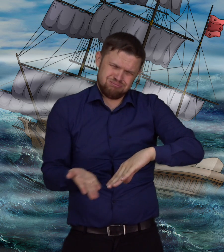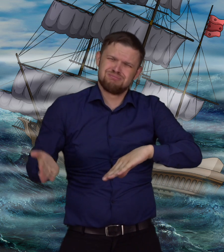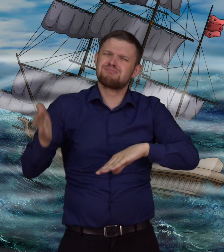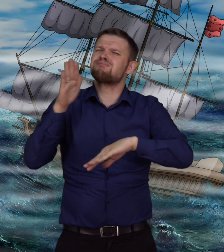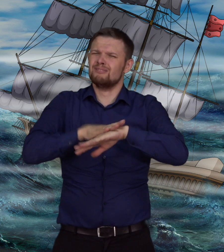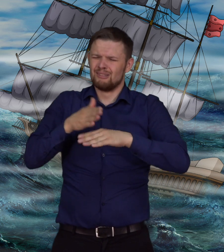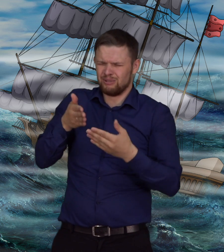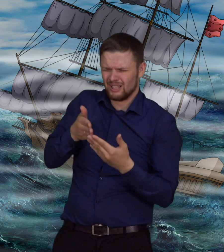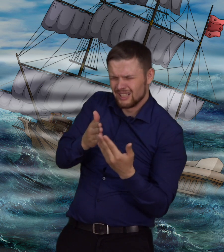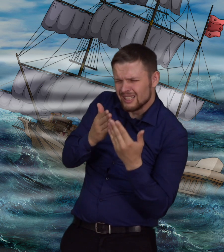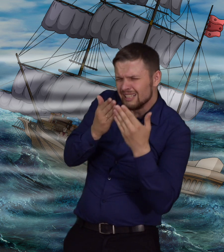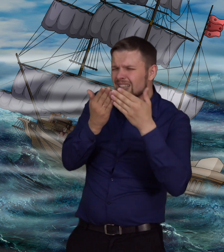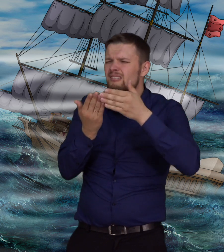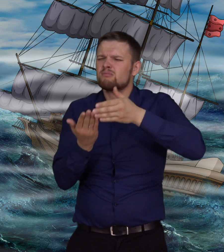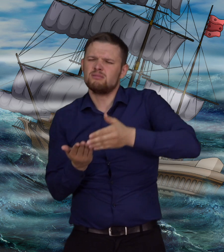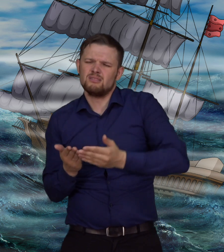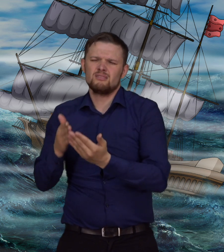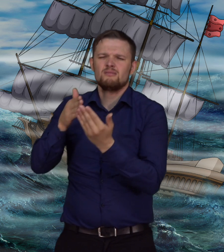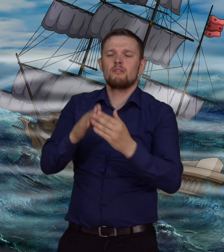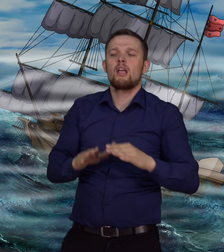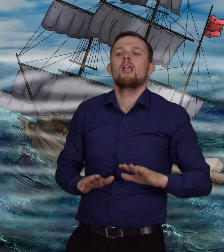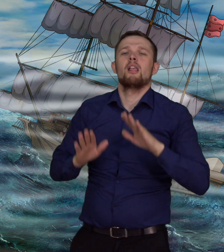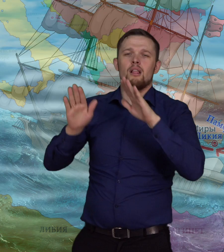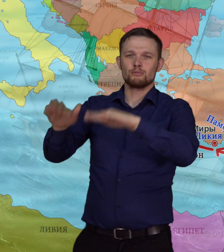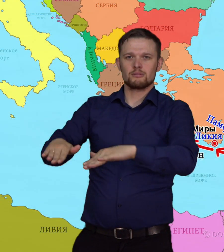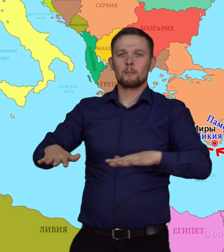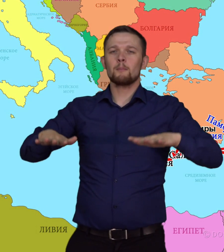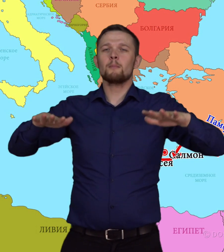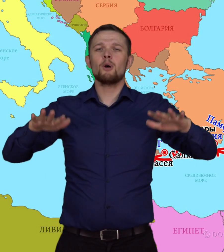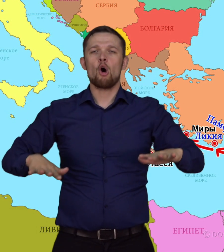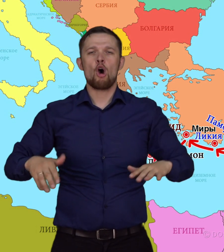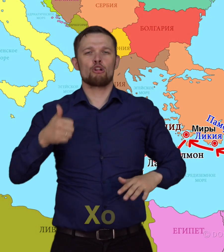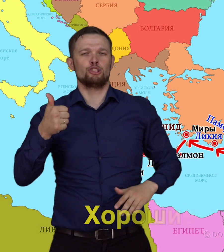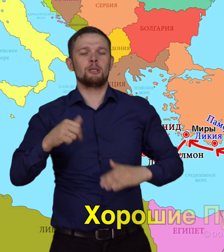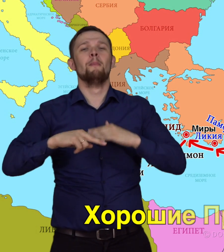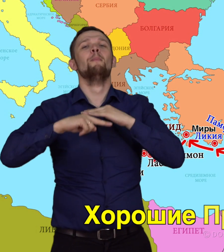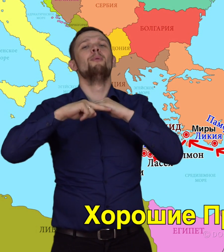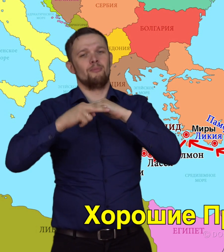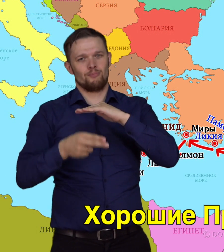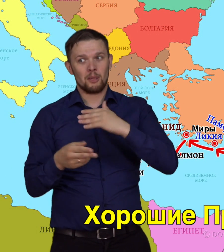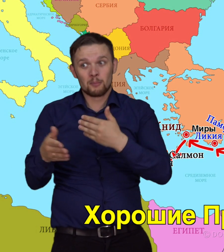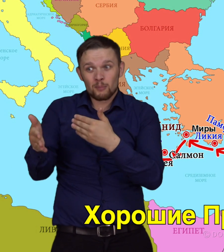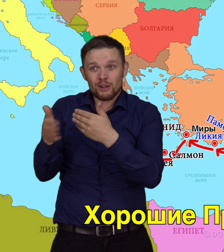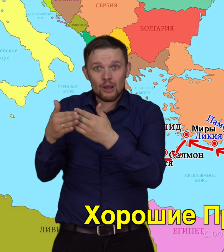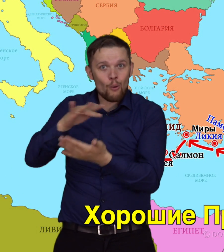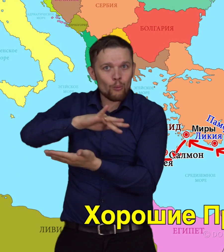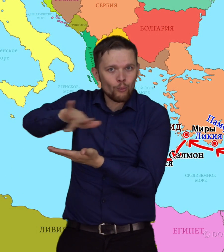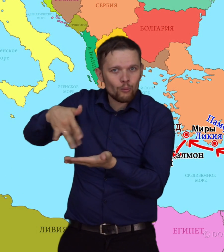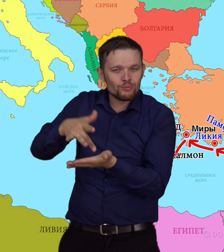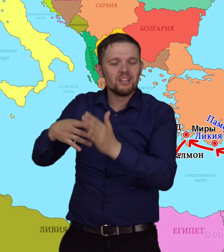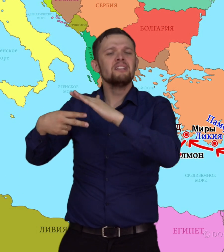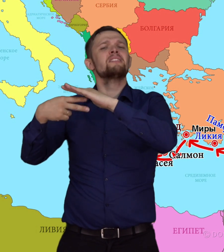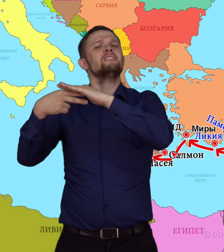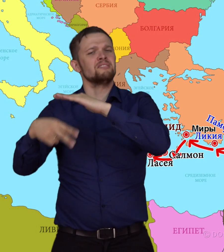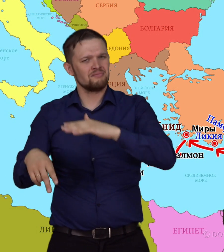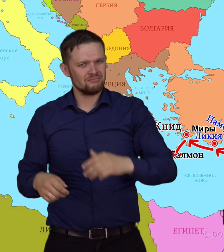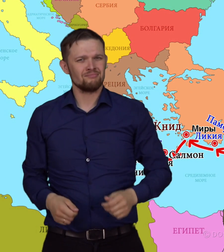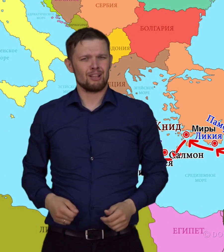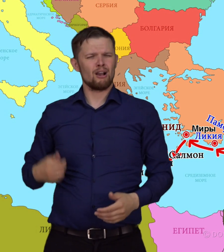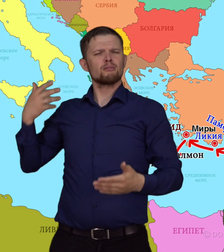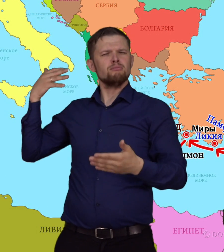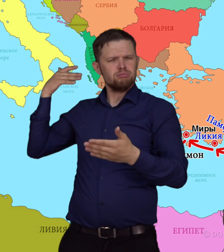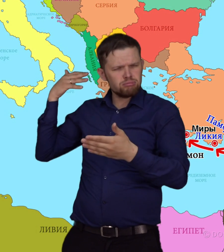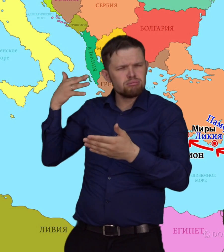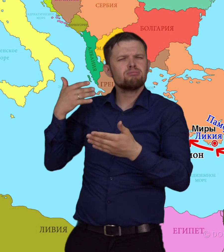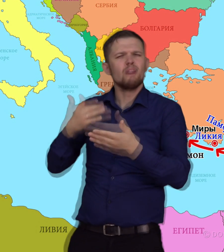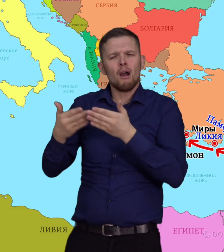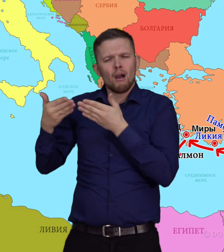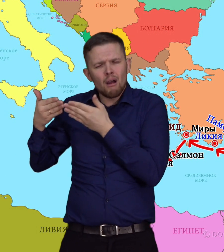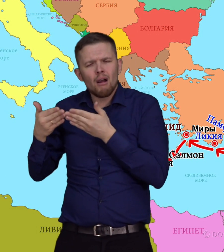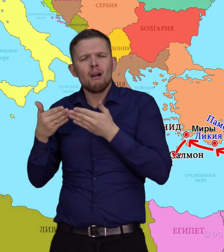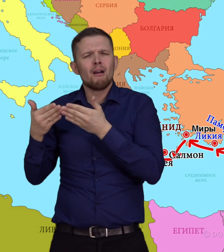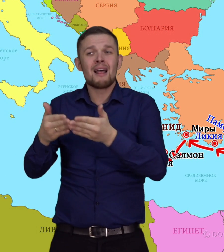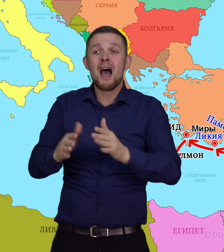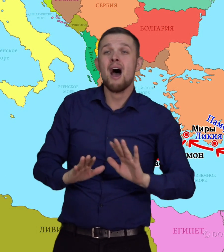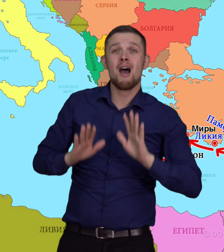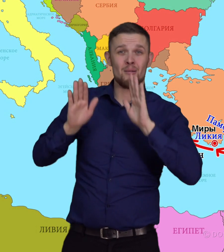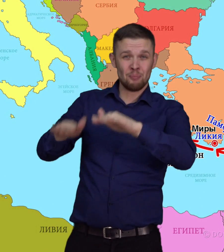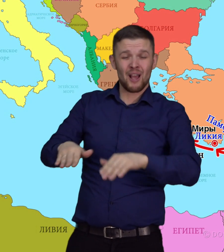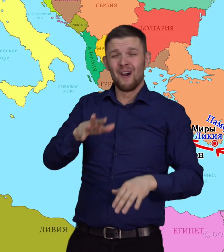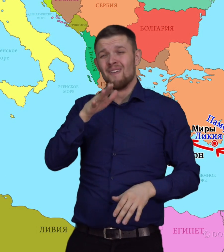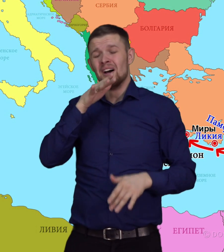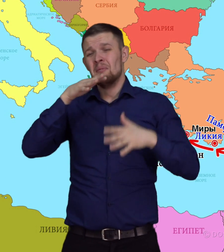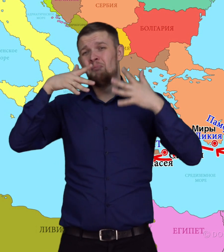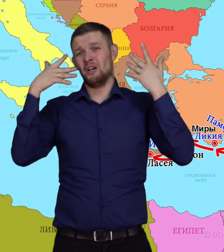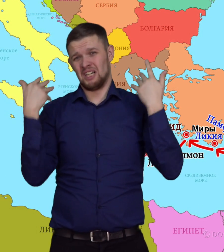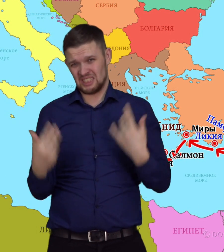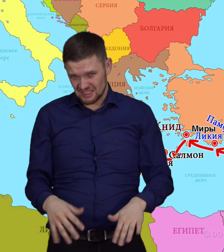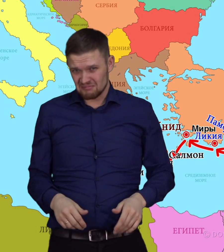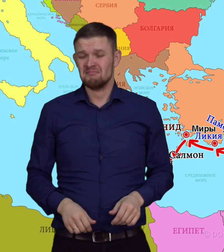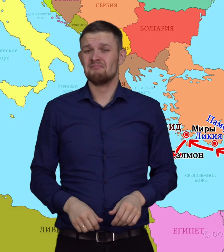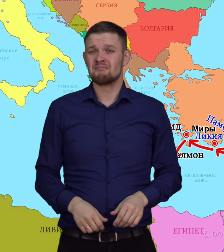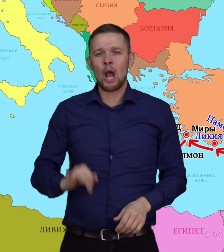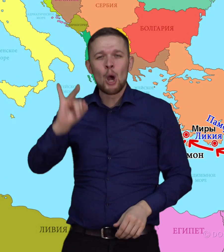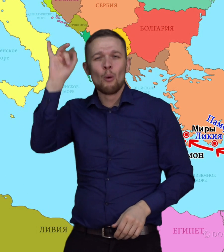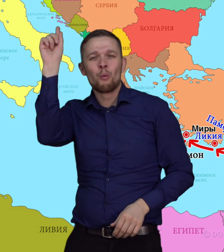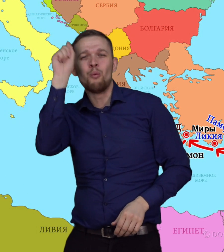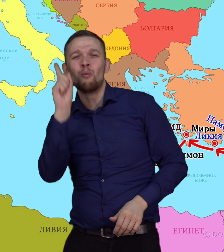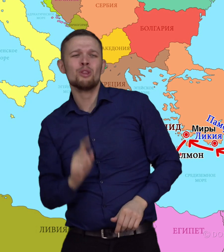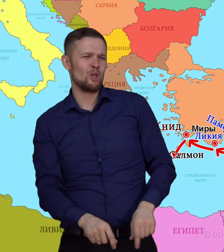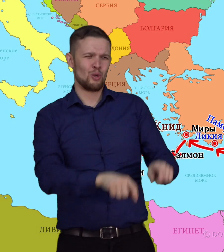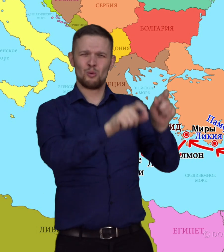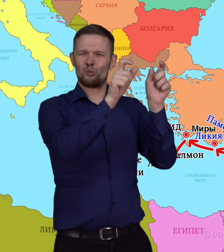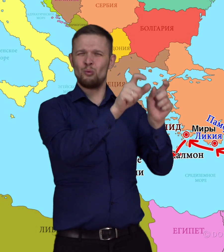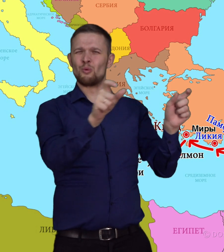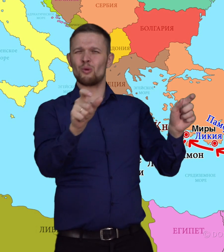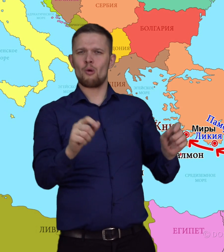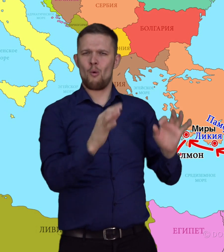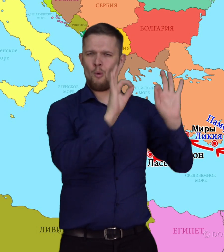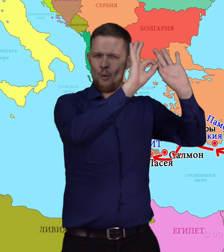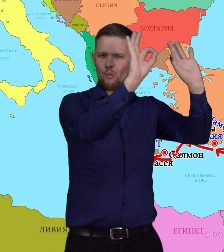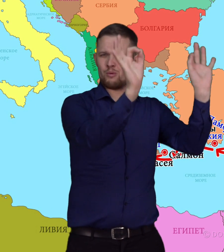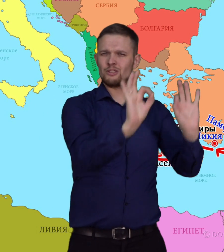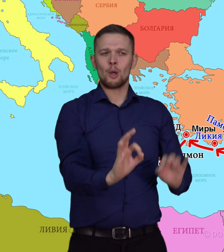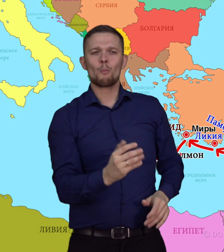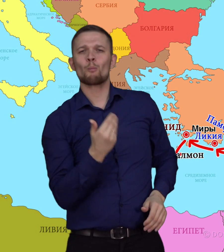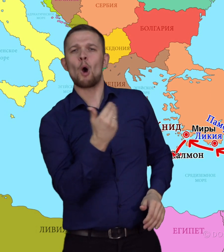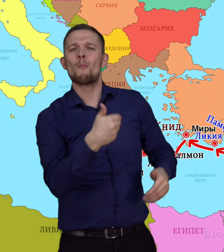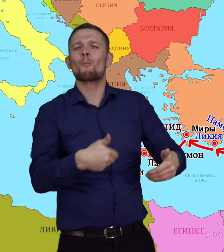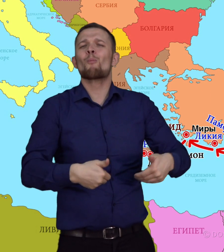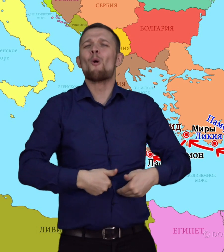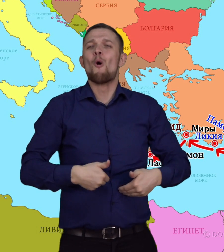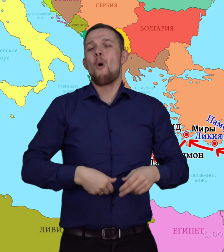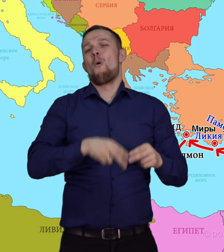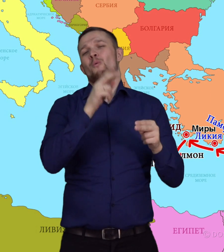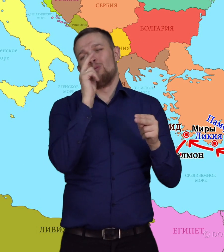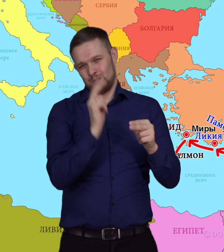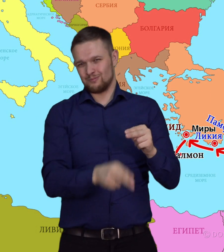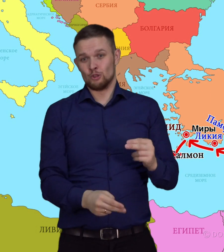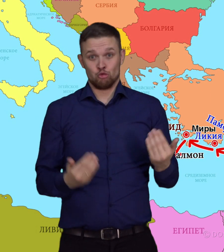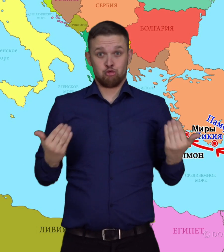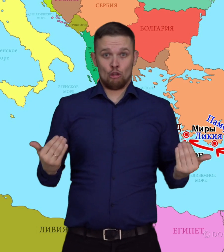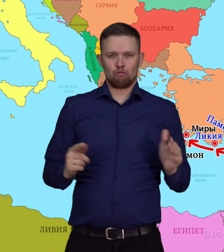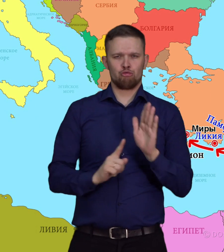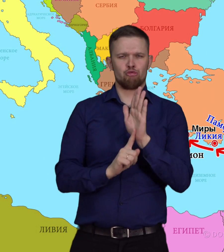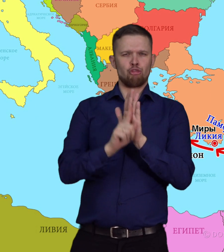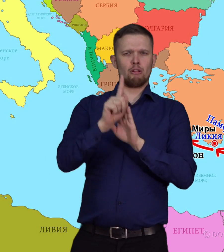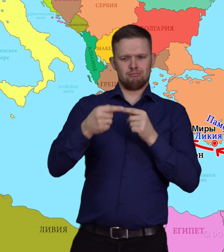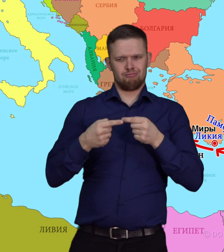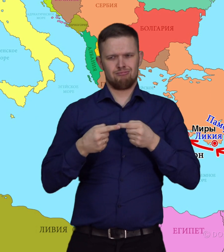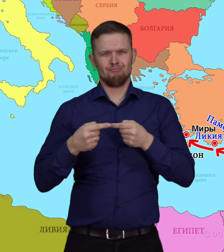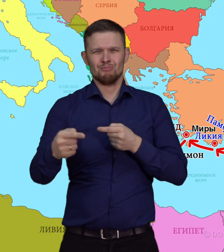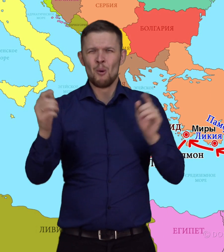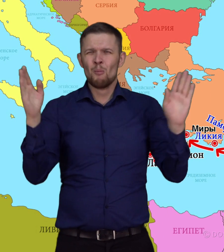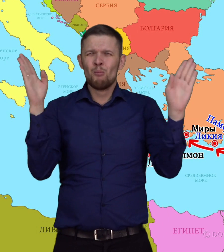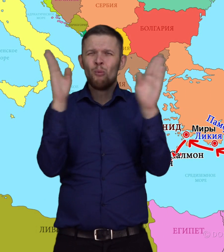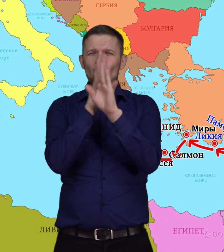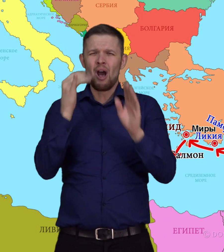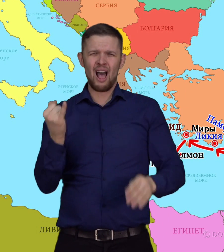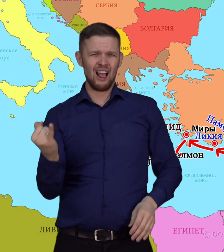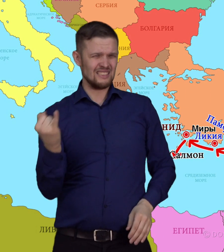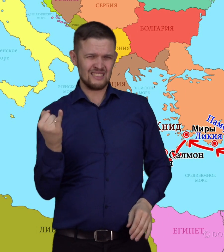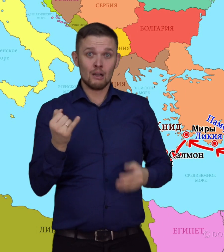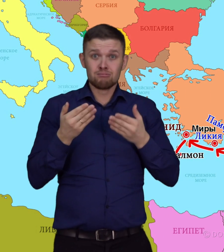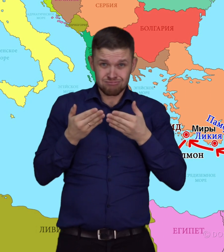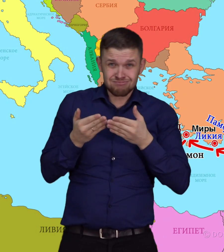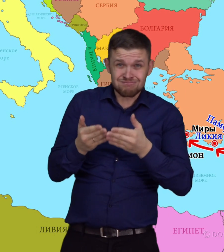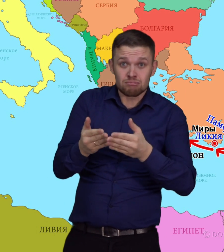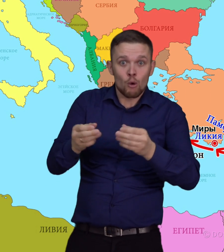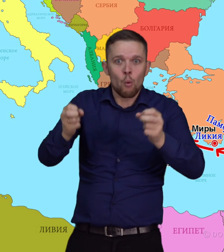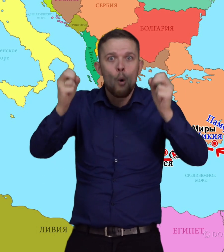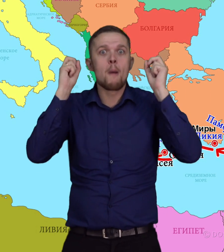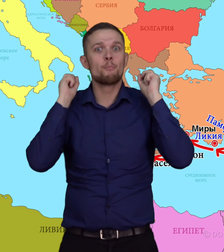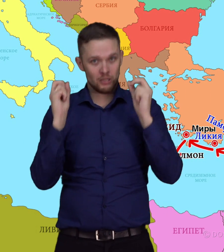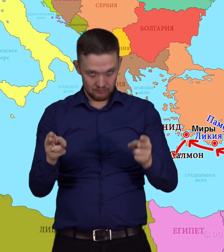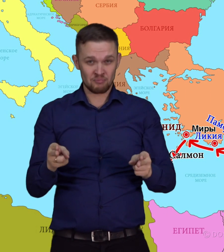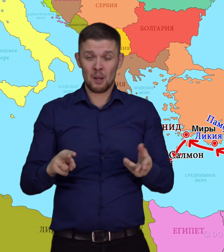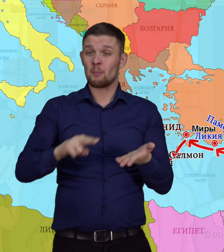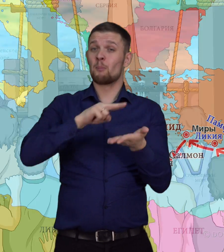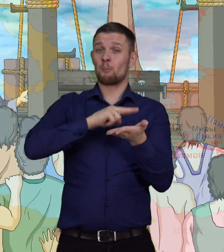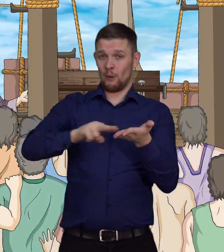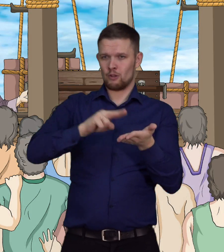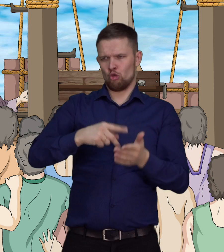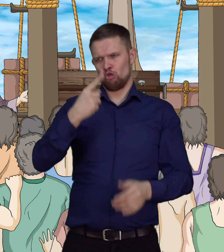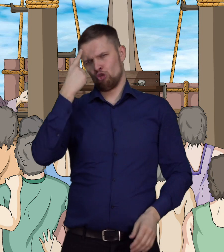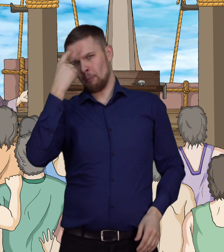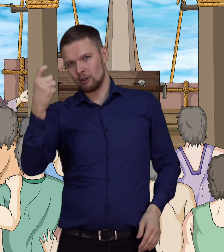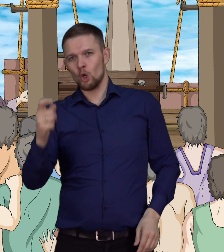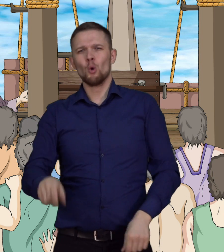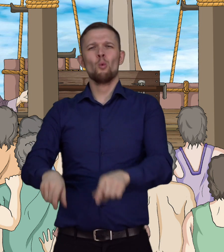After we had moved along the coast with difficulty, we came to a place called Fair Havens, near the town of Lasea. By now much time had passed, and the voyage had already become dangerous because it was after the Fast.